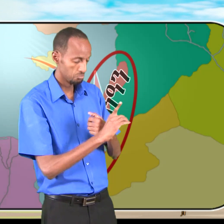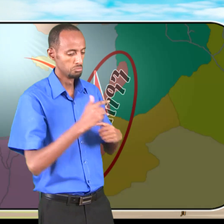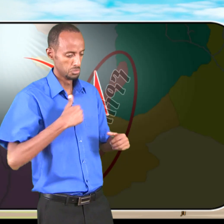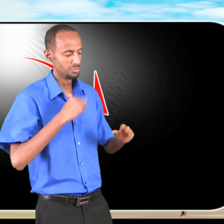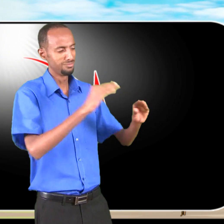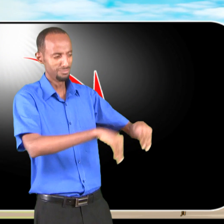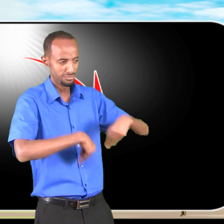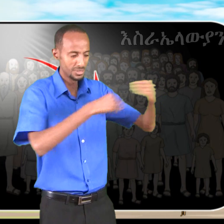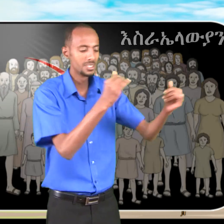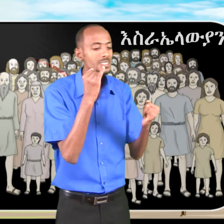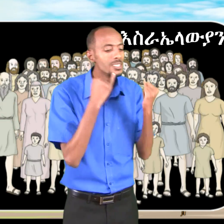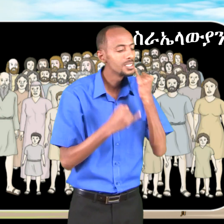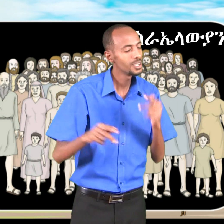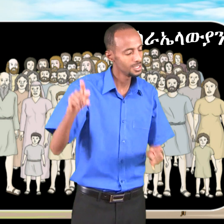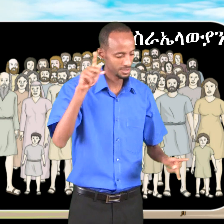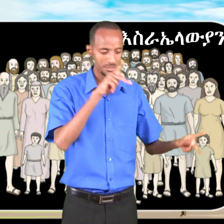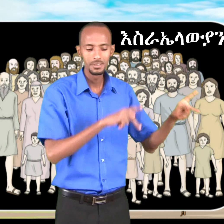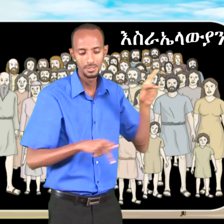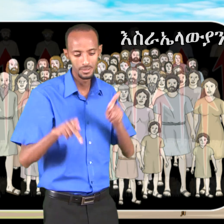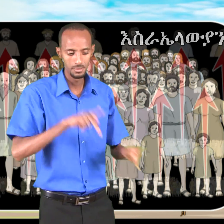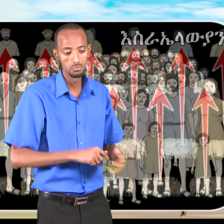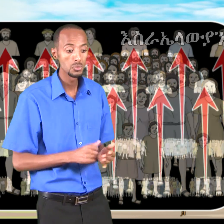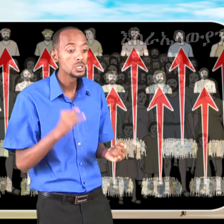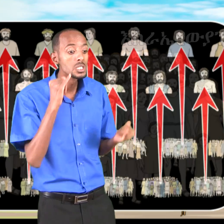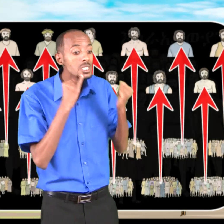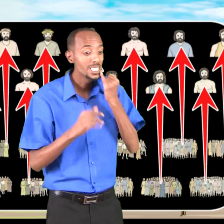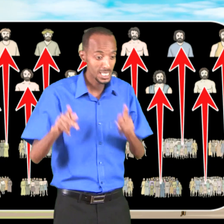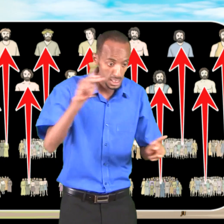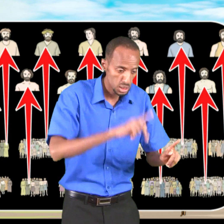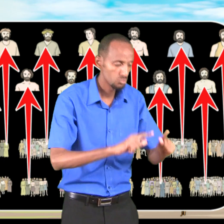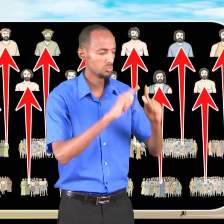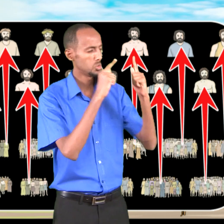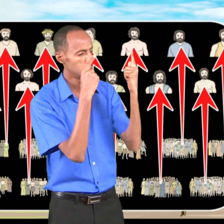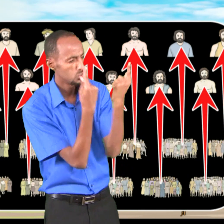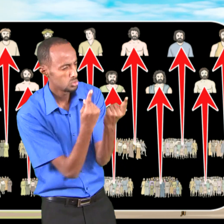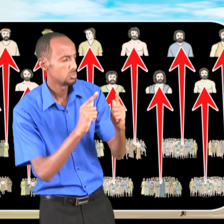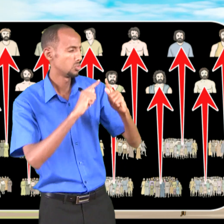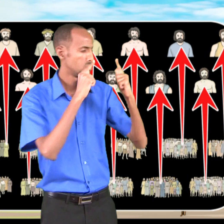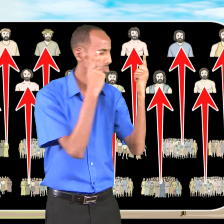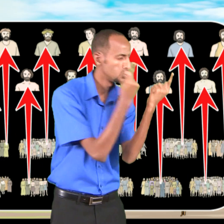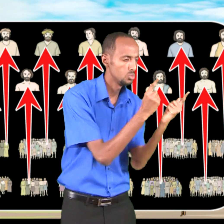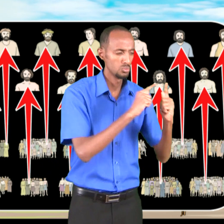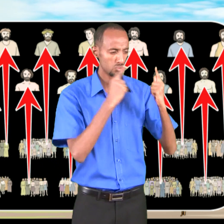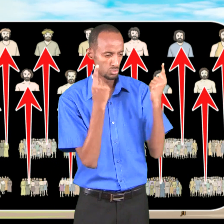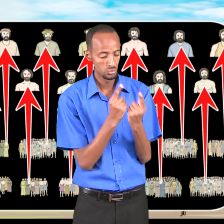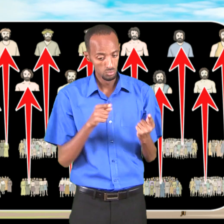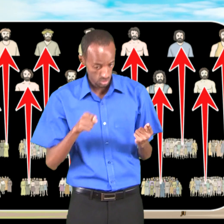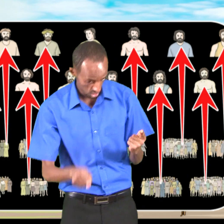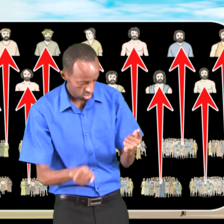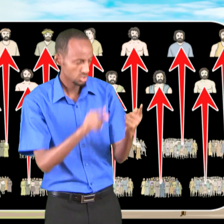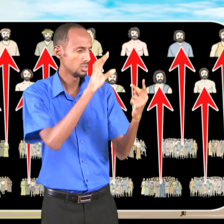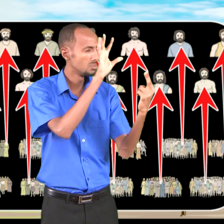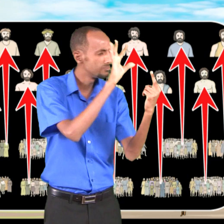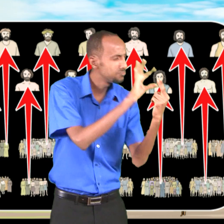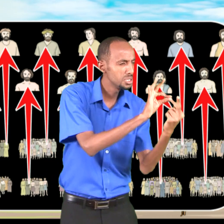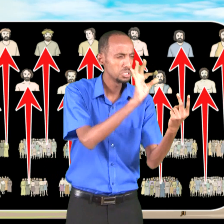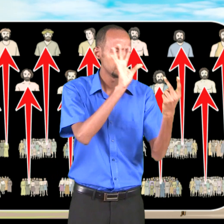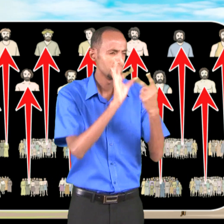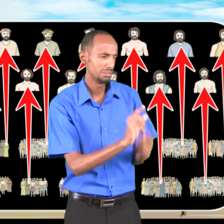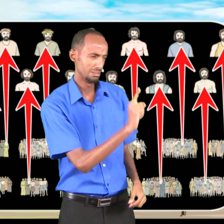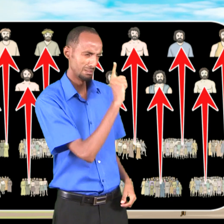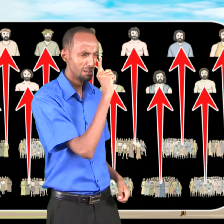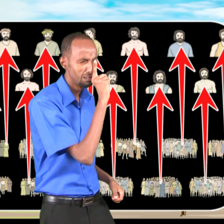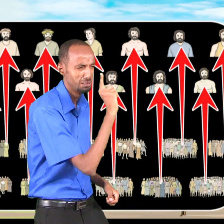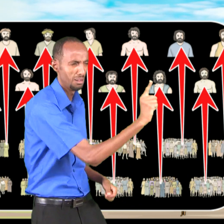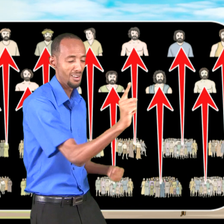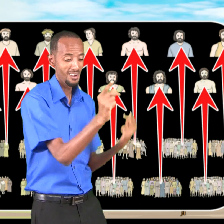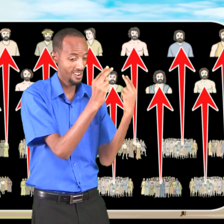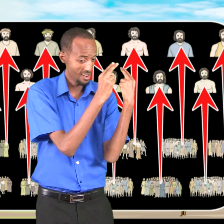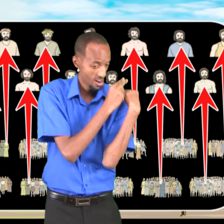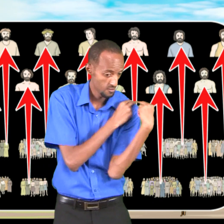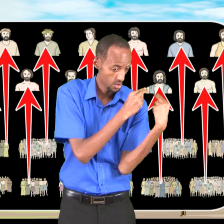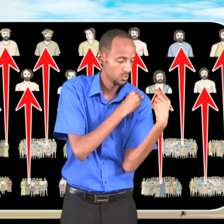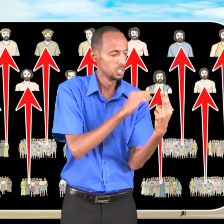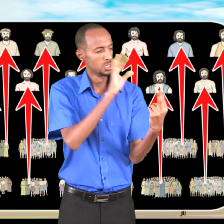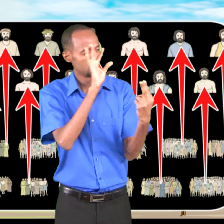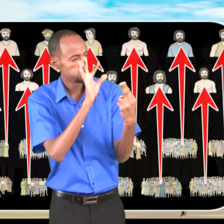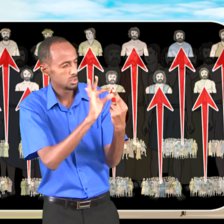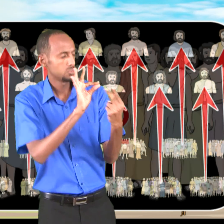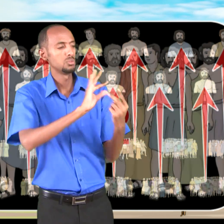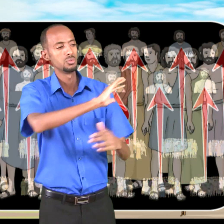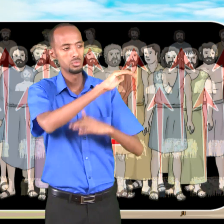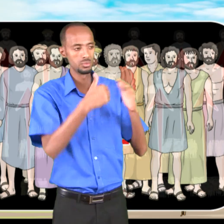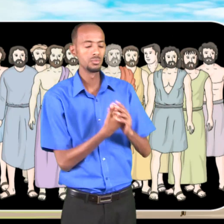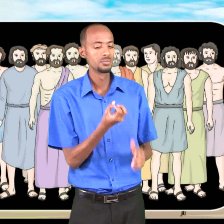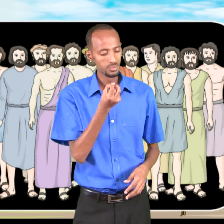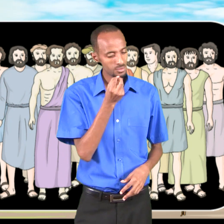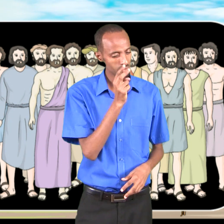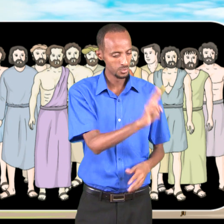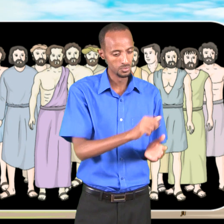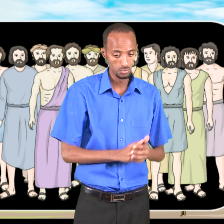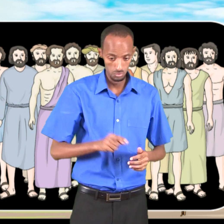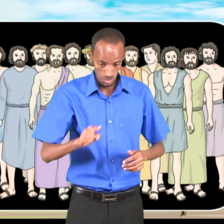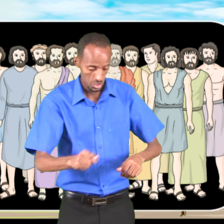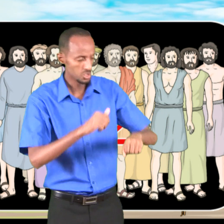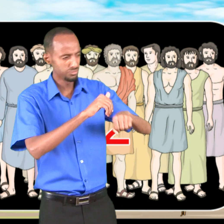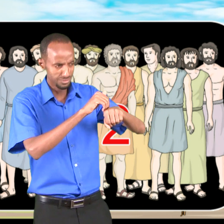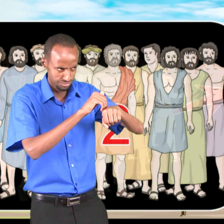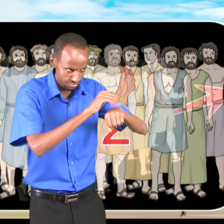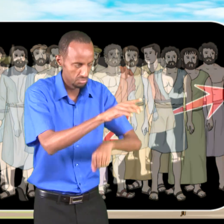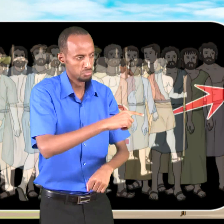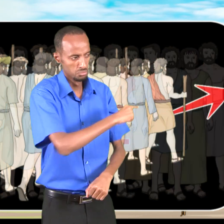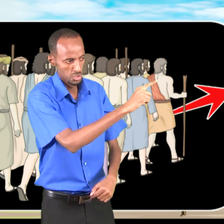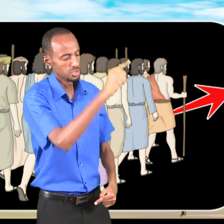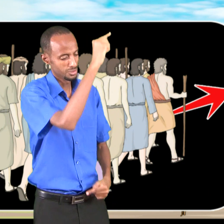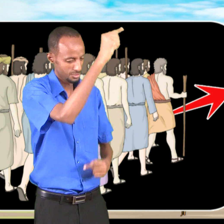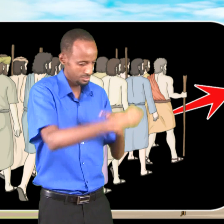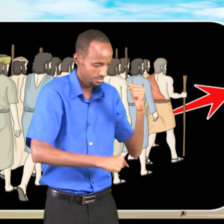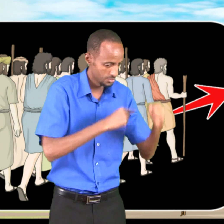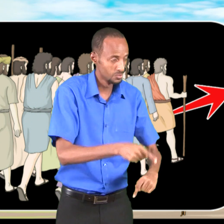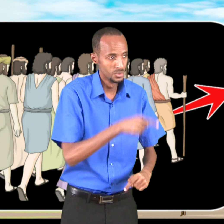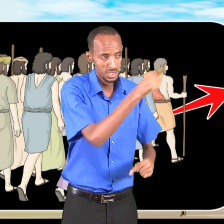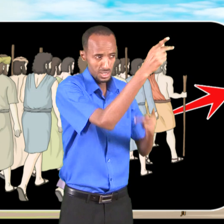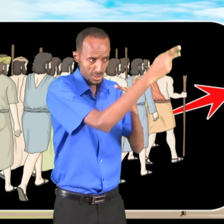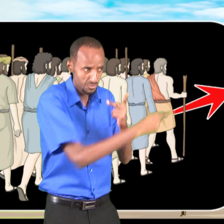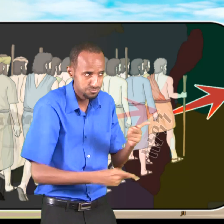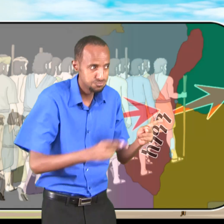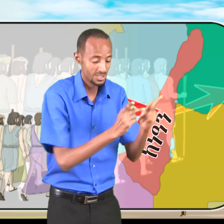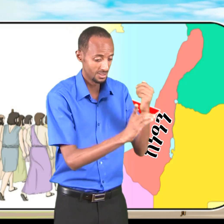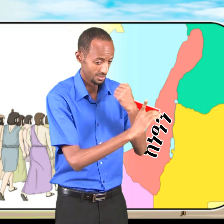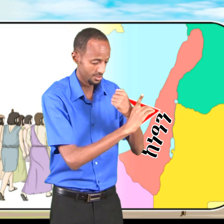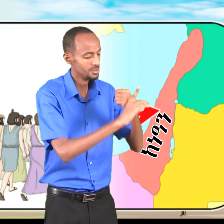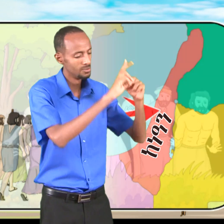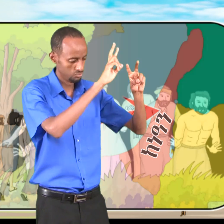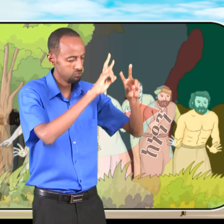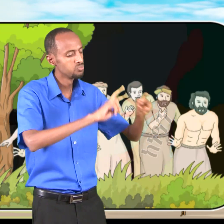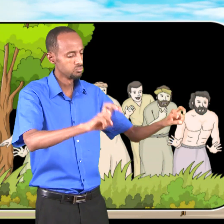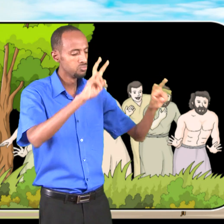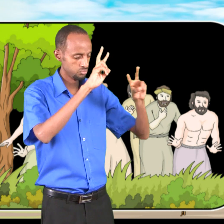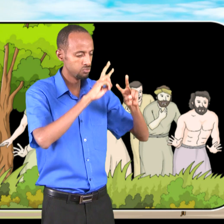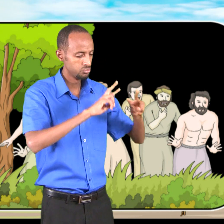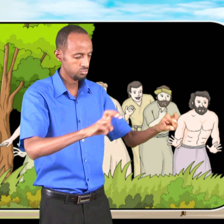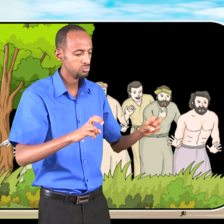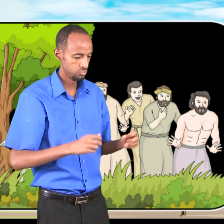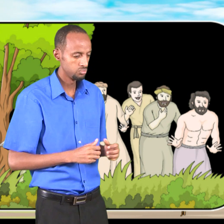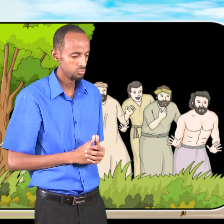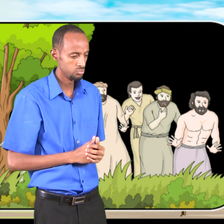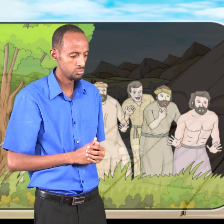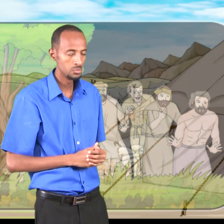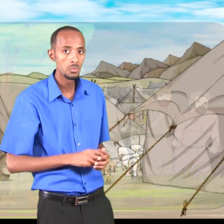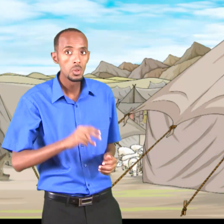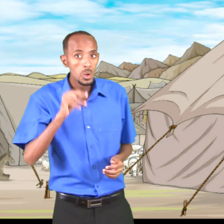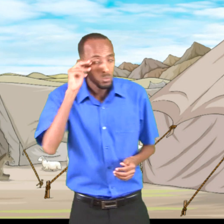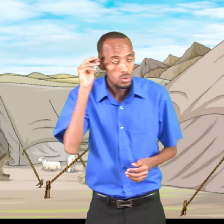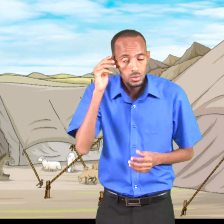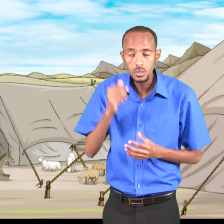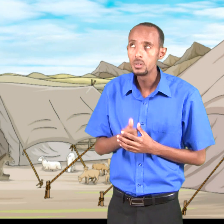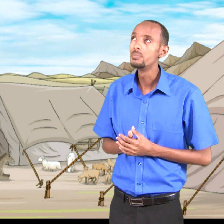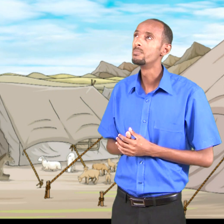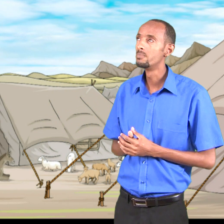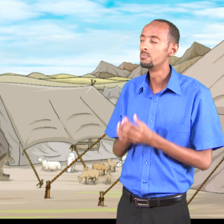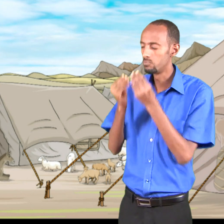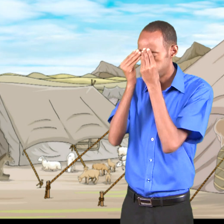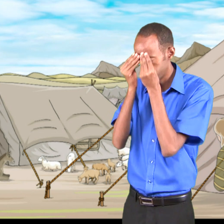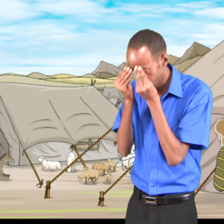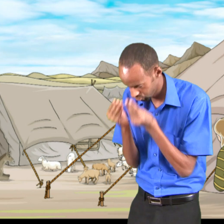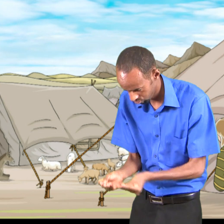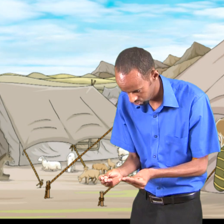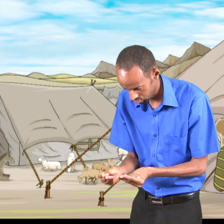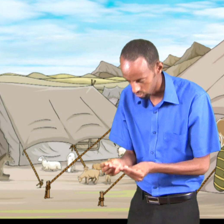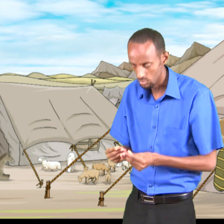From each of their fathers’ tribes send one man who is a leader among them.”